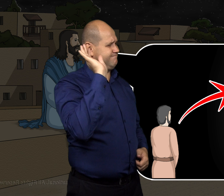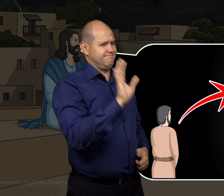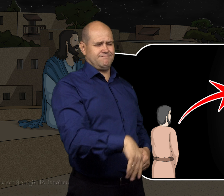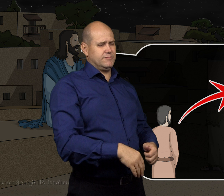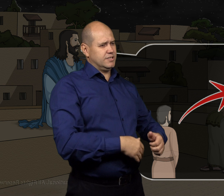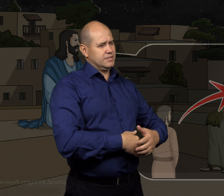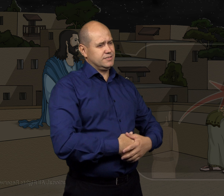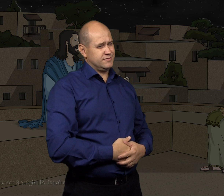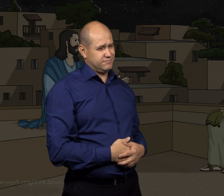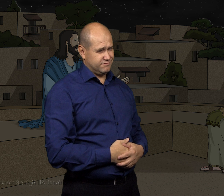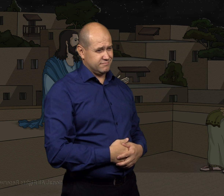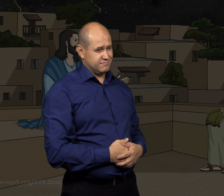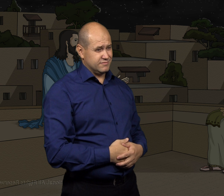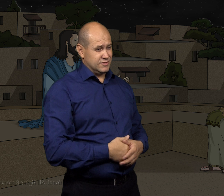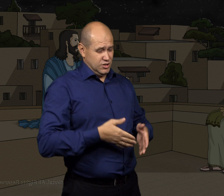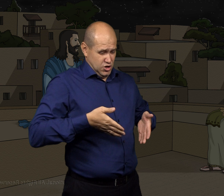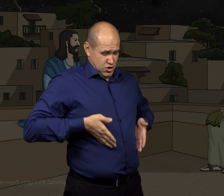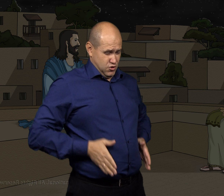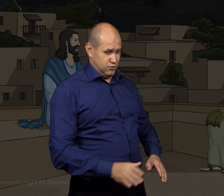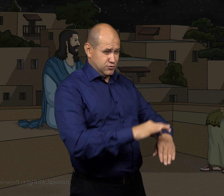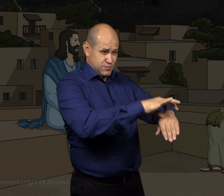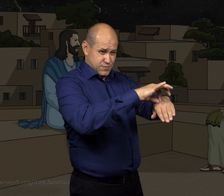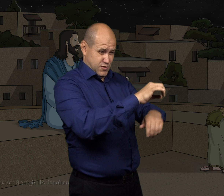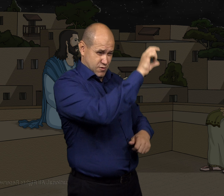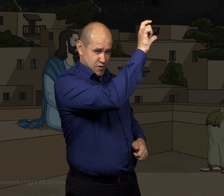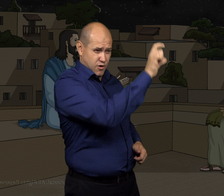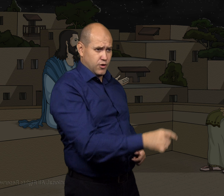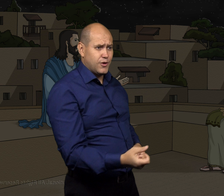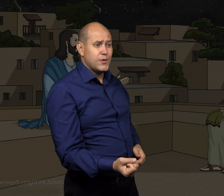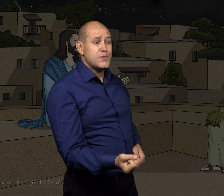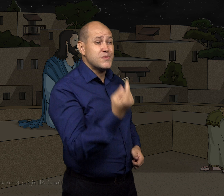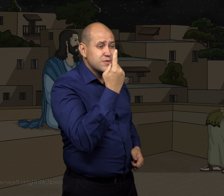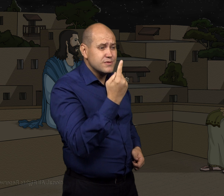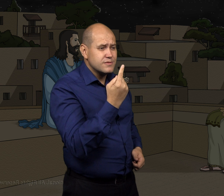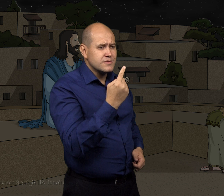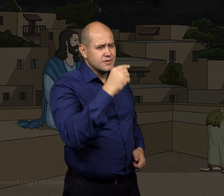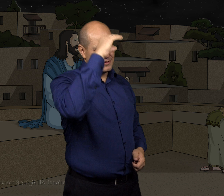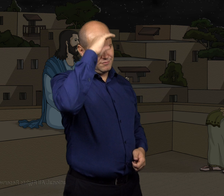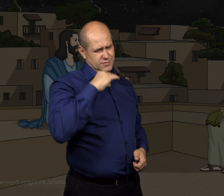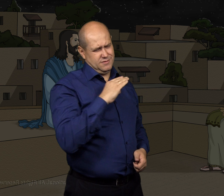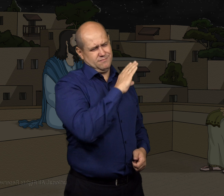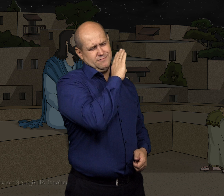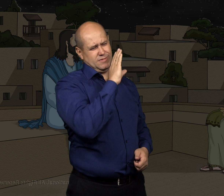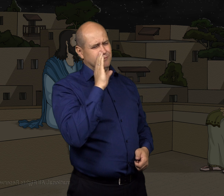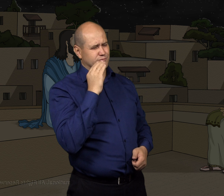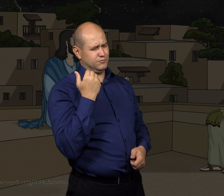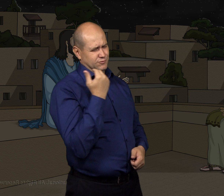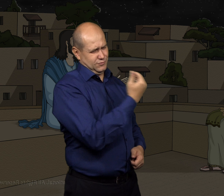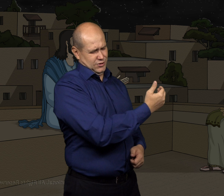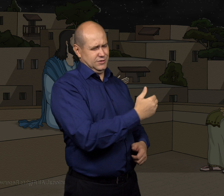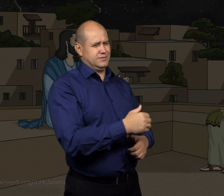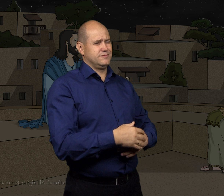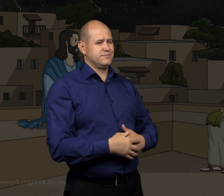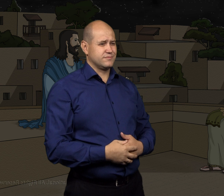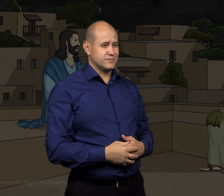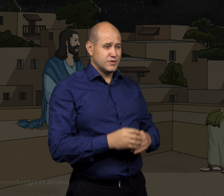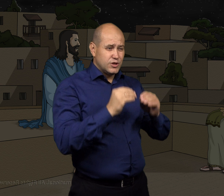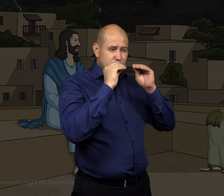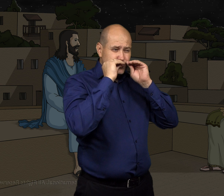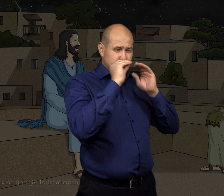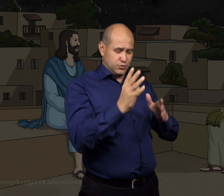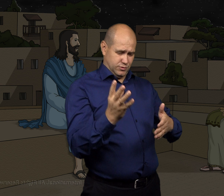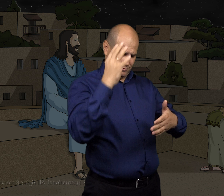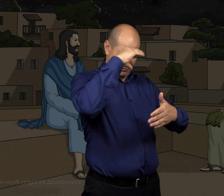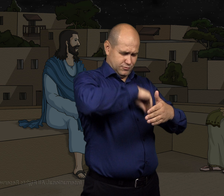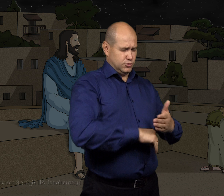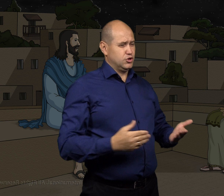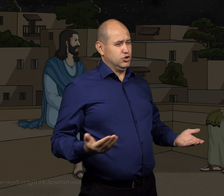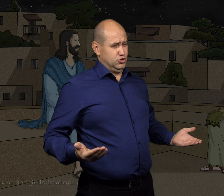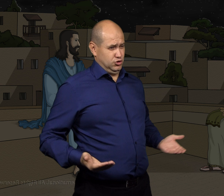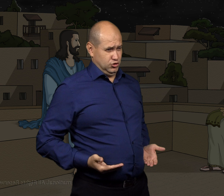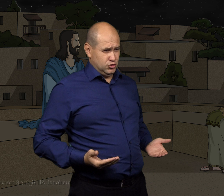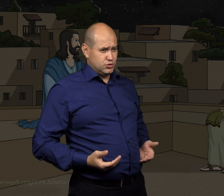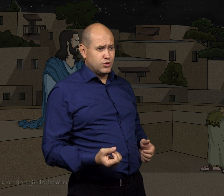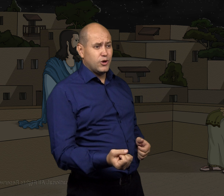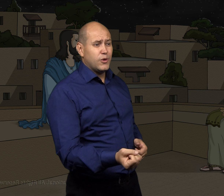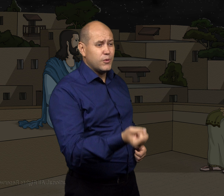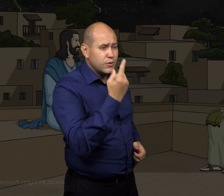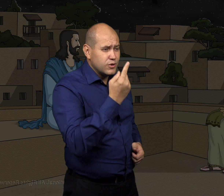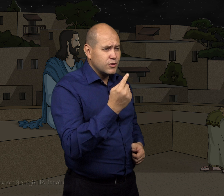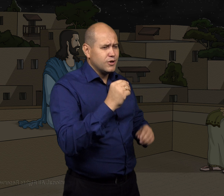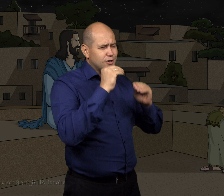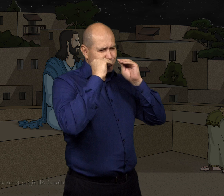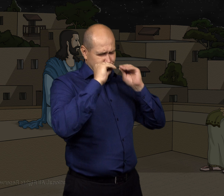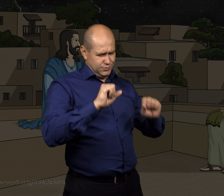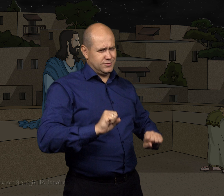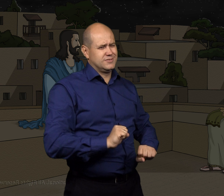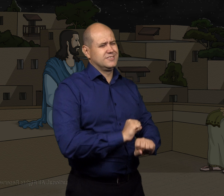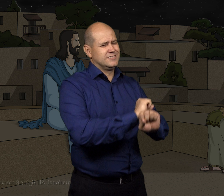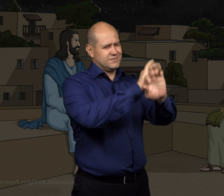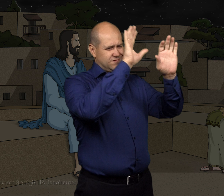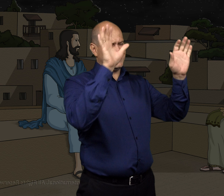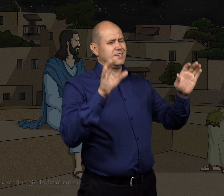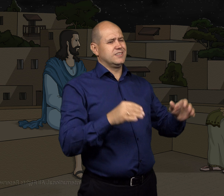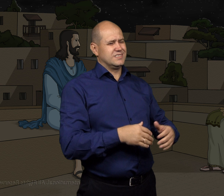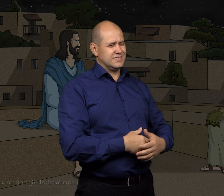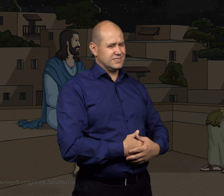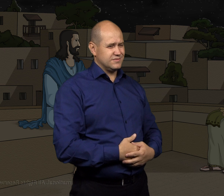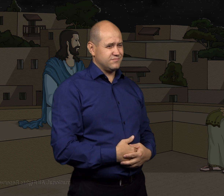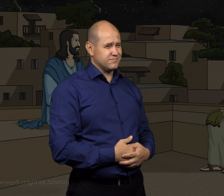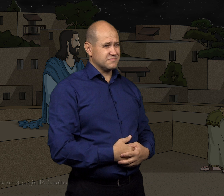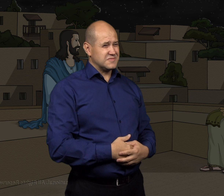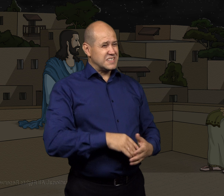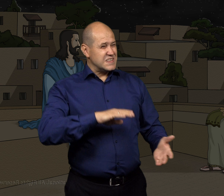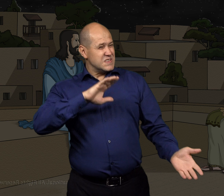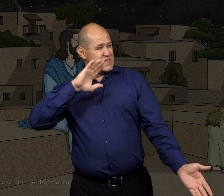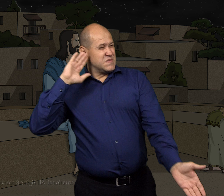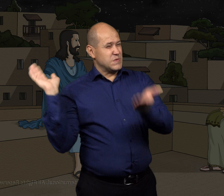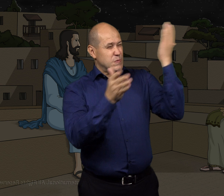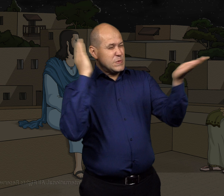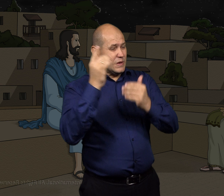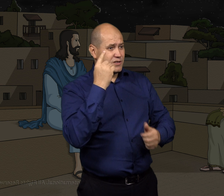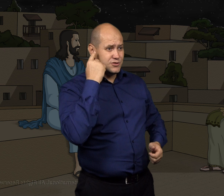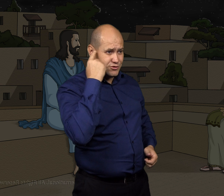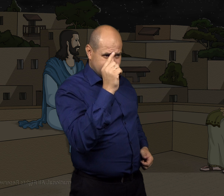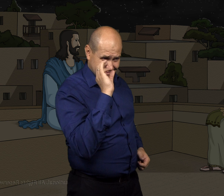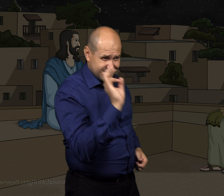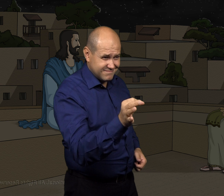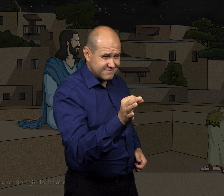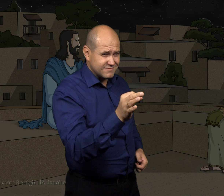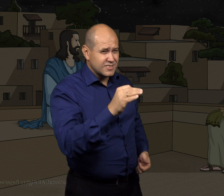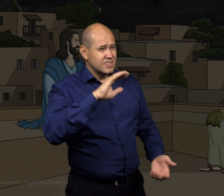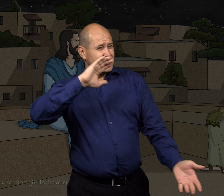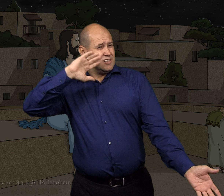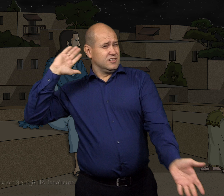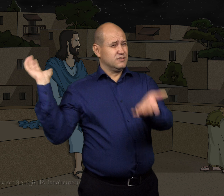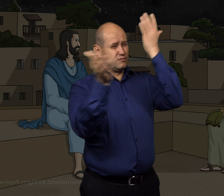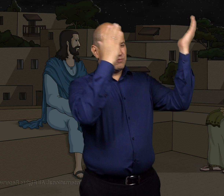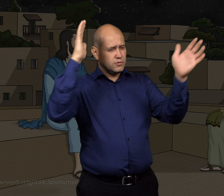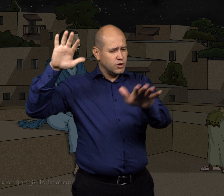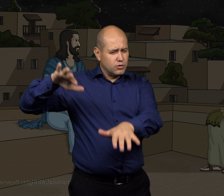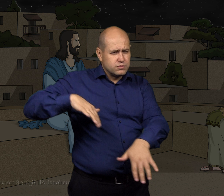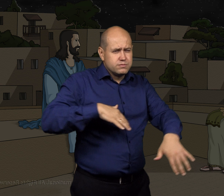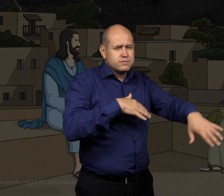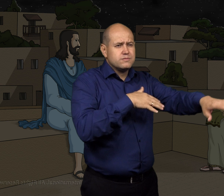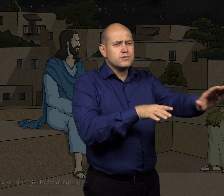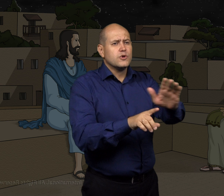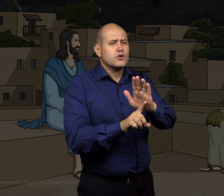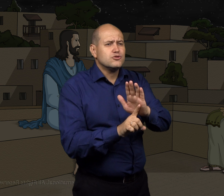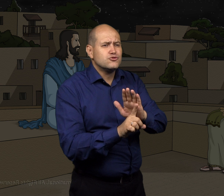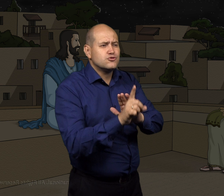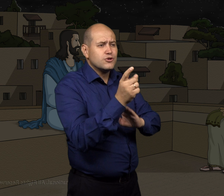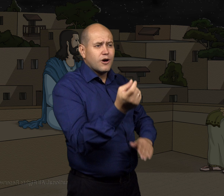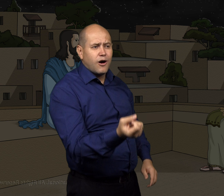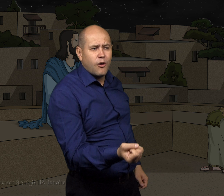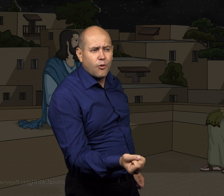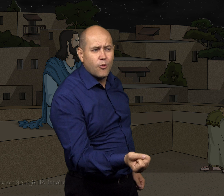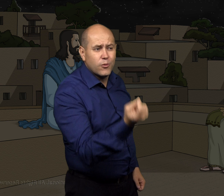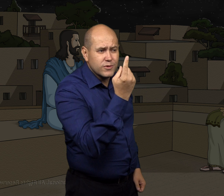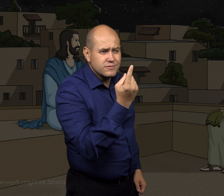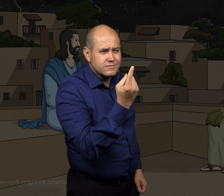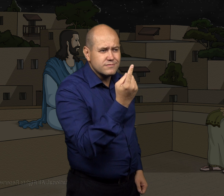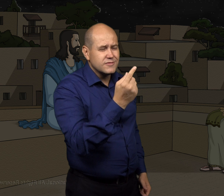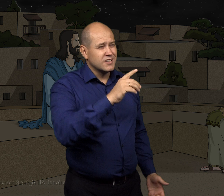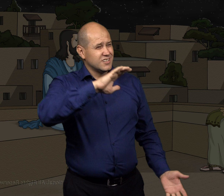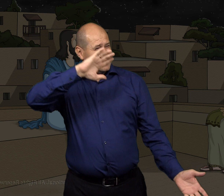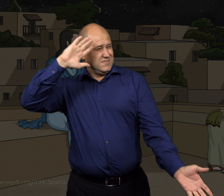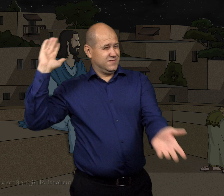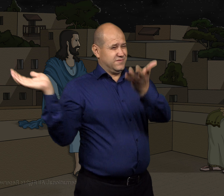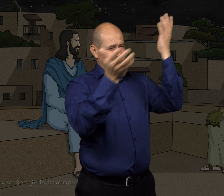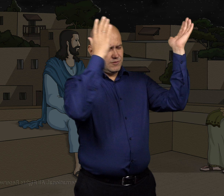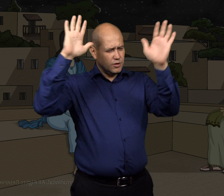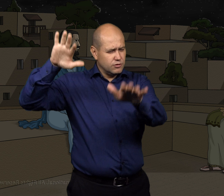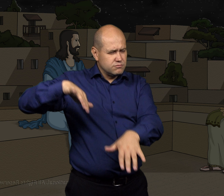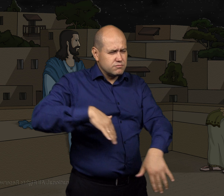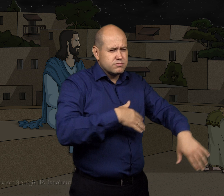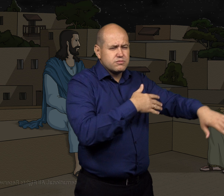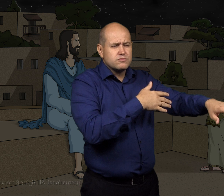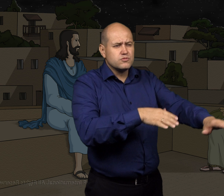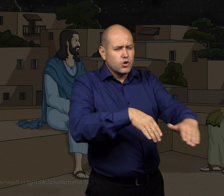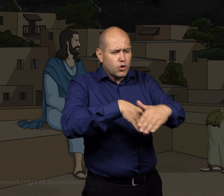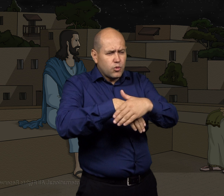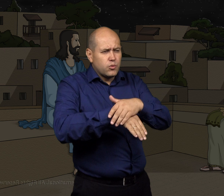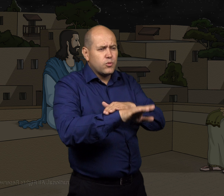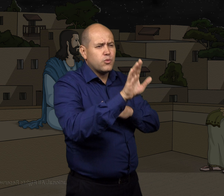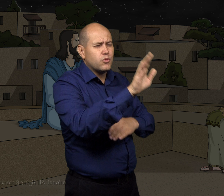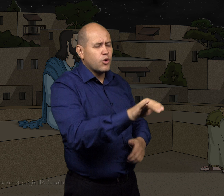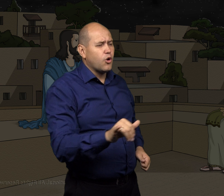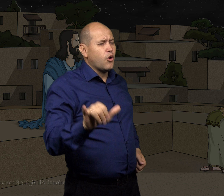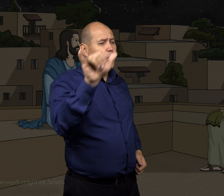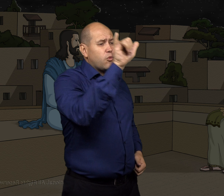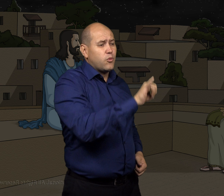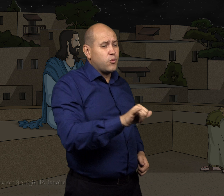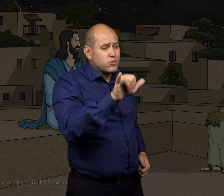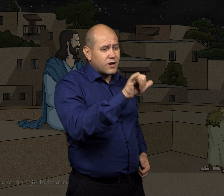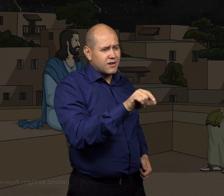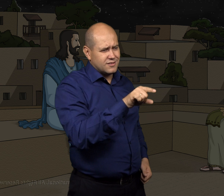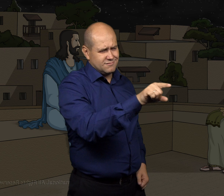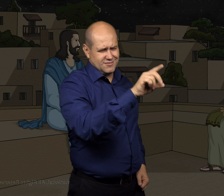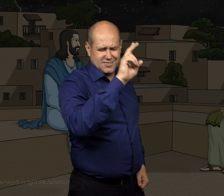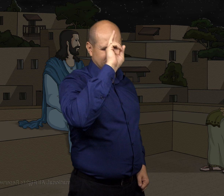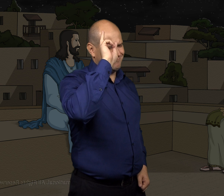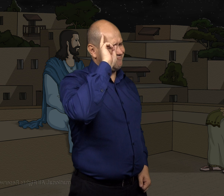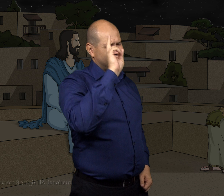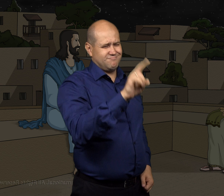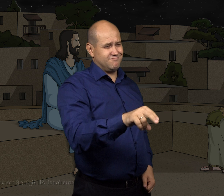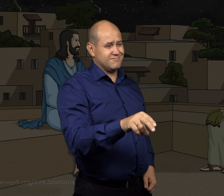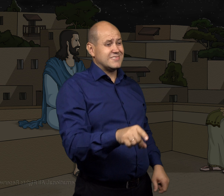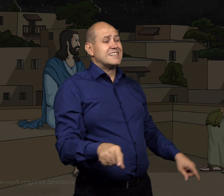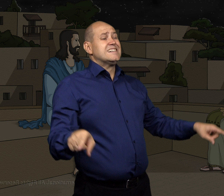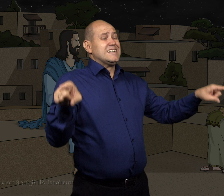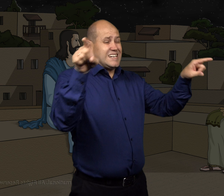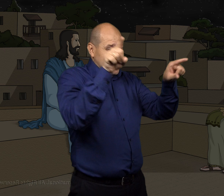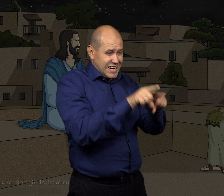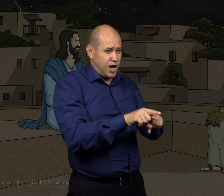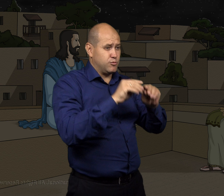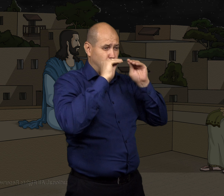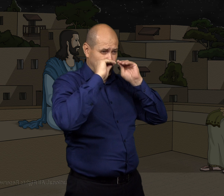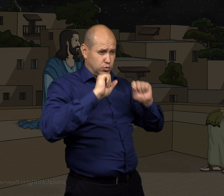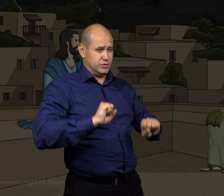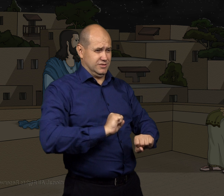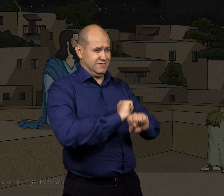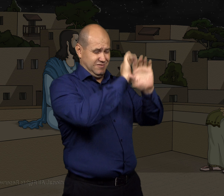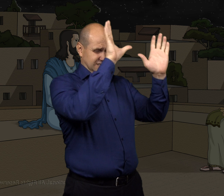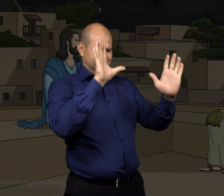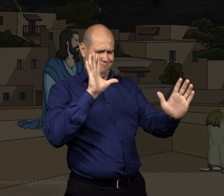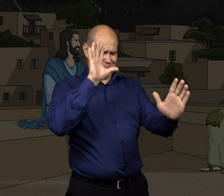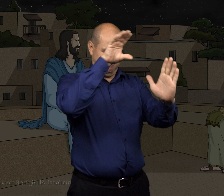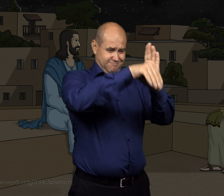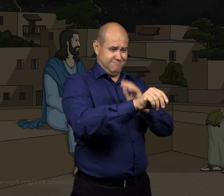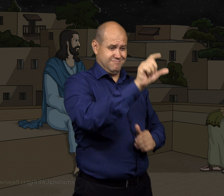Flesh is born of flesh, but spirit is born of the Spirit. Do not be amazed that I said, ‘You must be born again.’ The wind blows where it wishes.